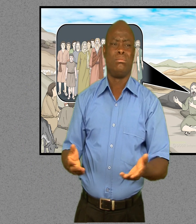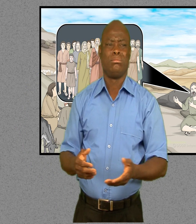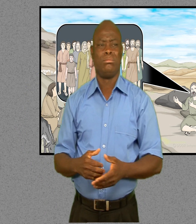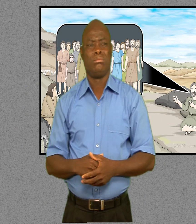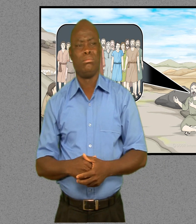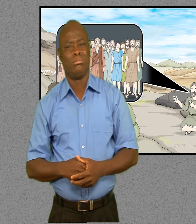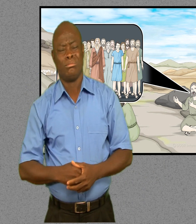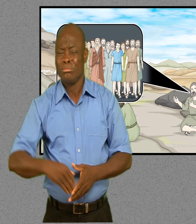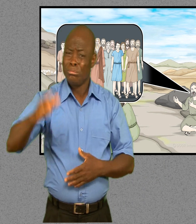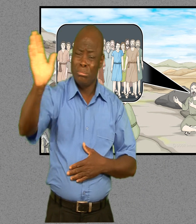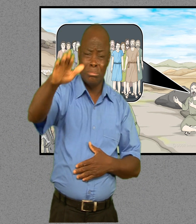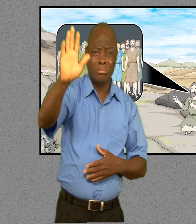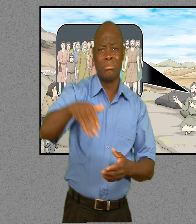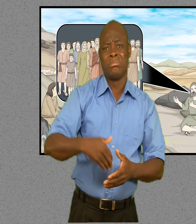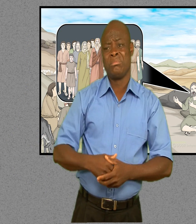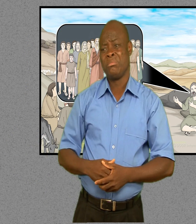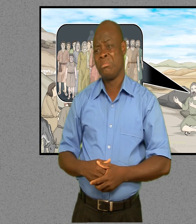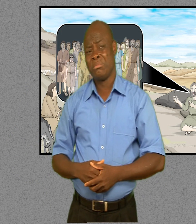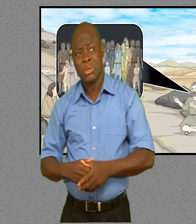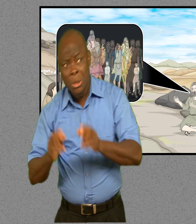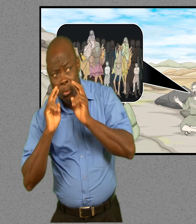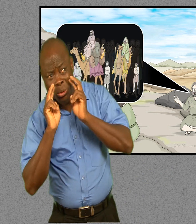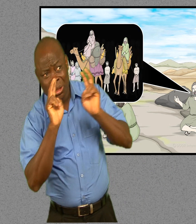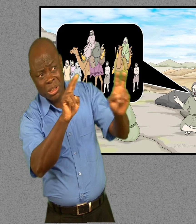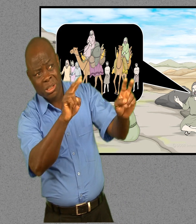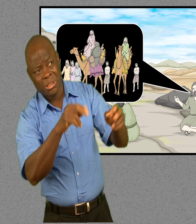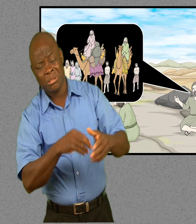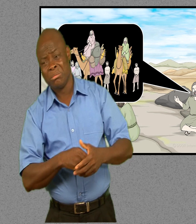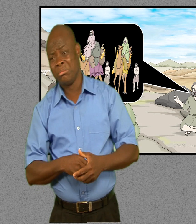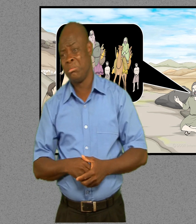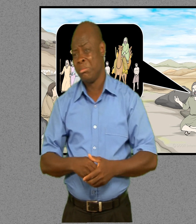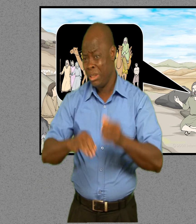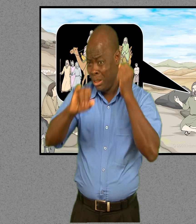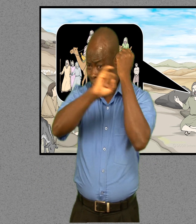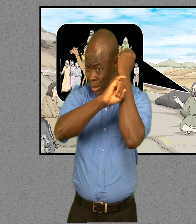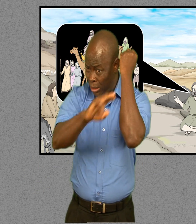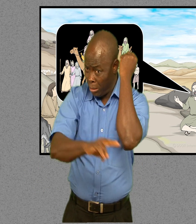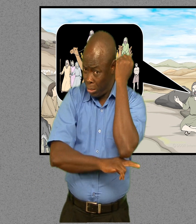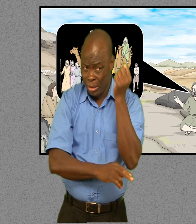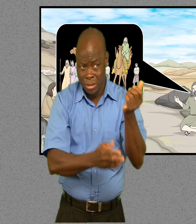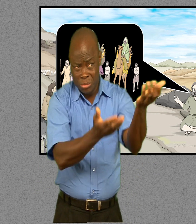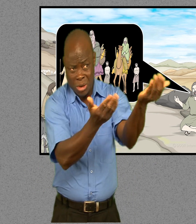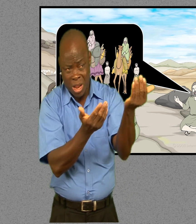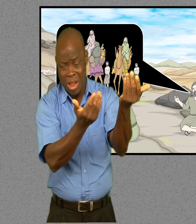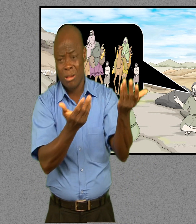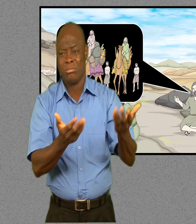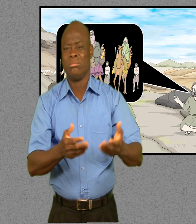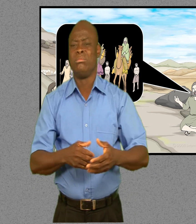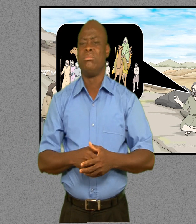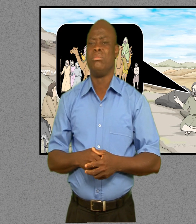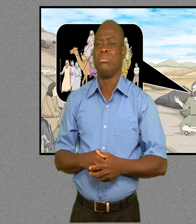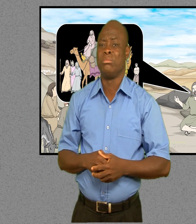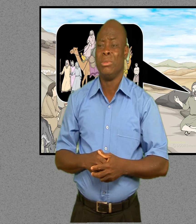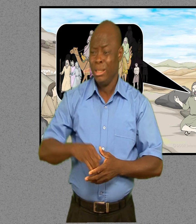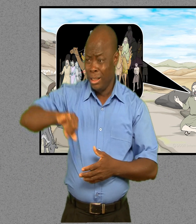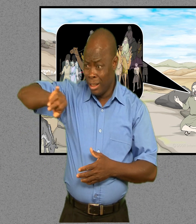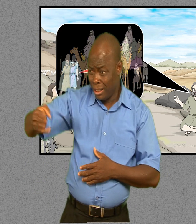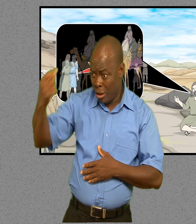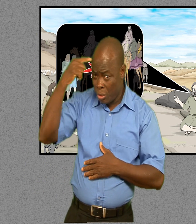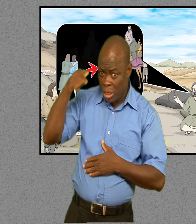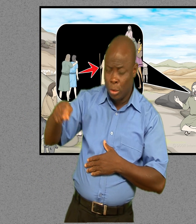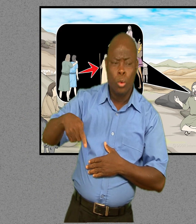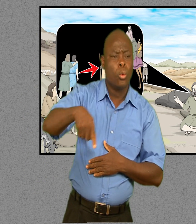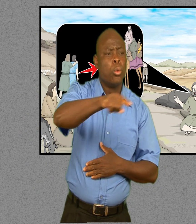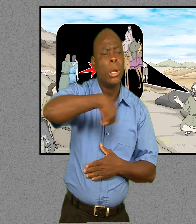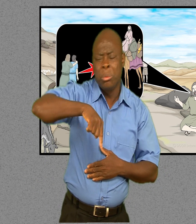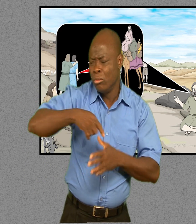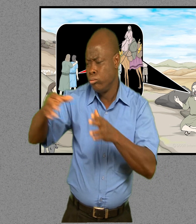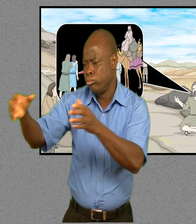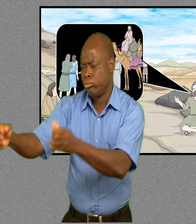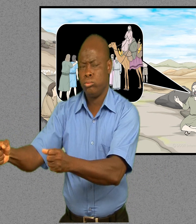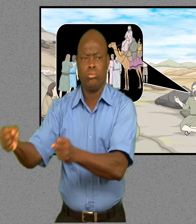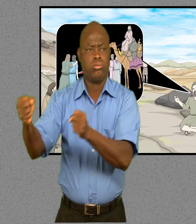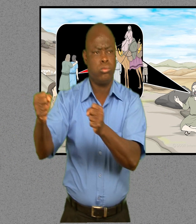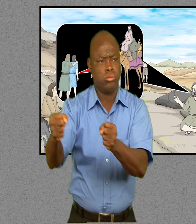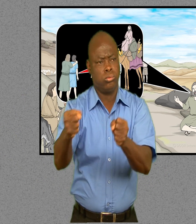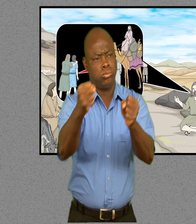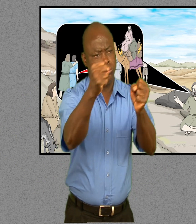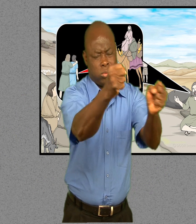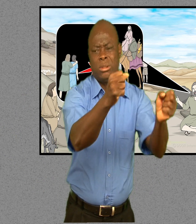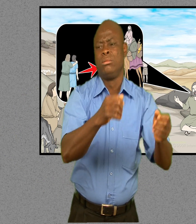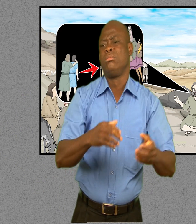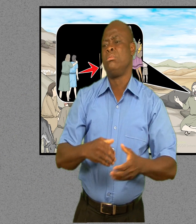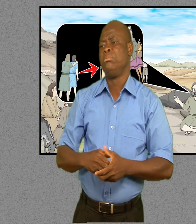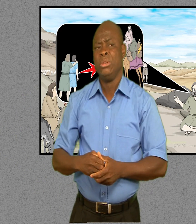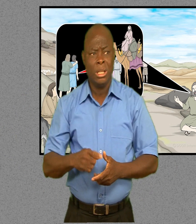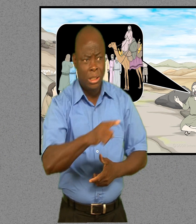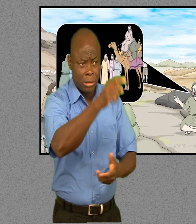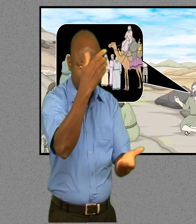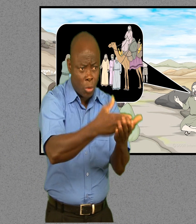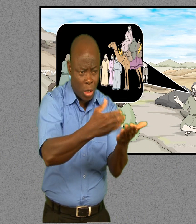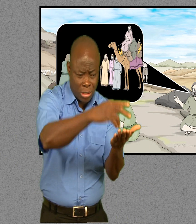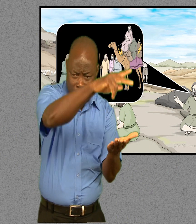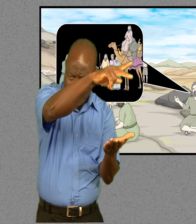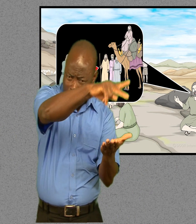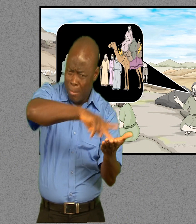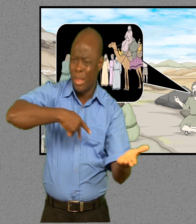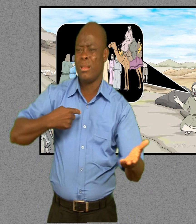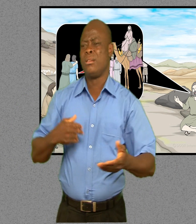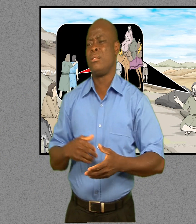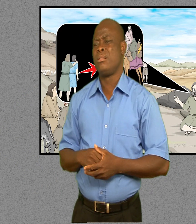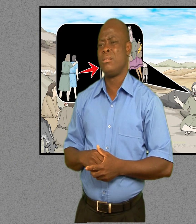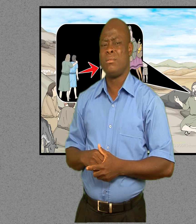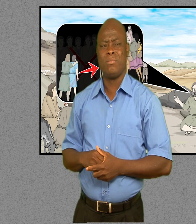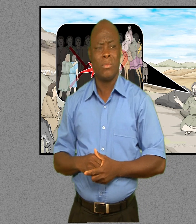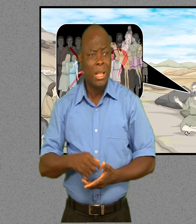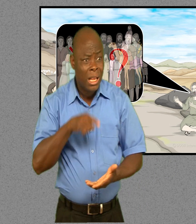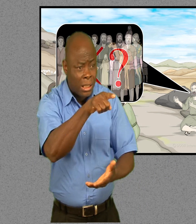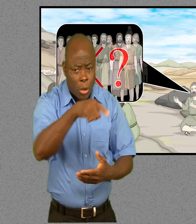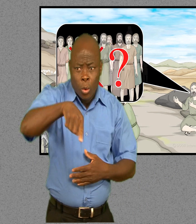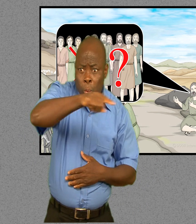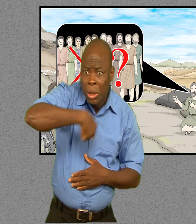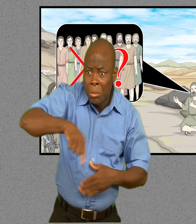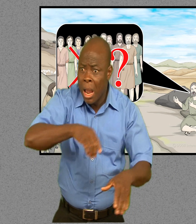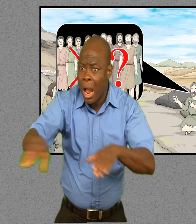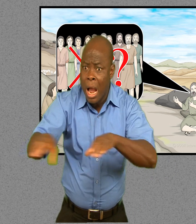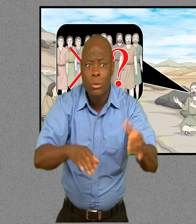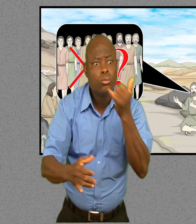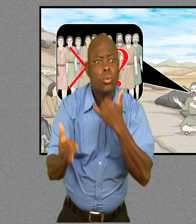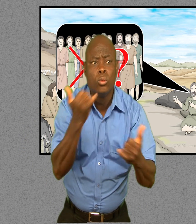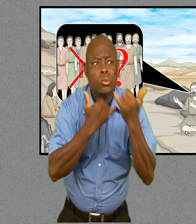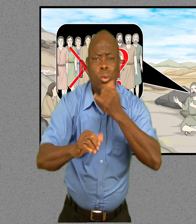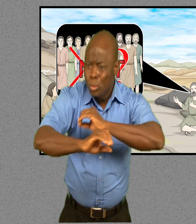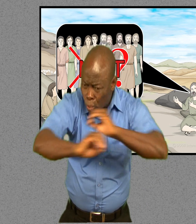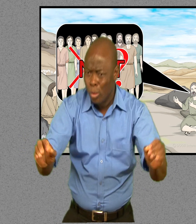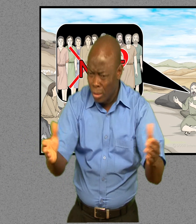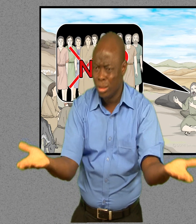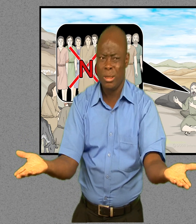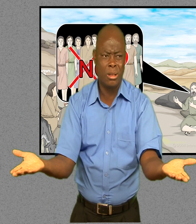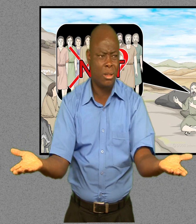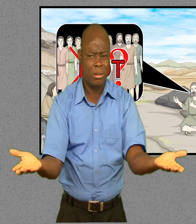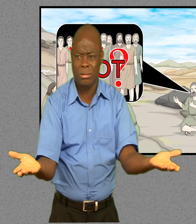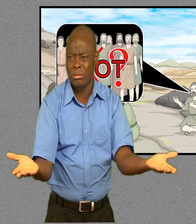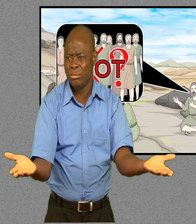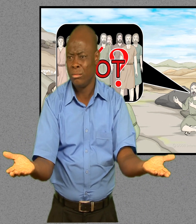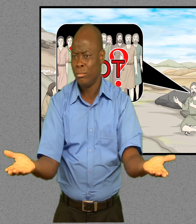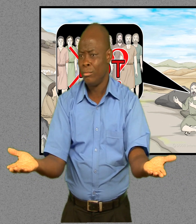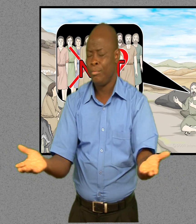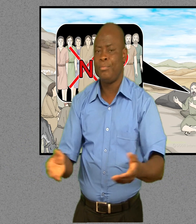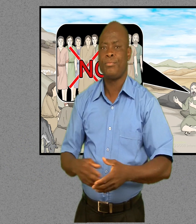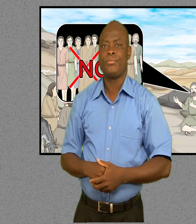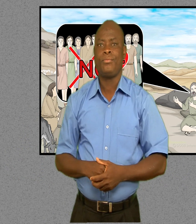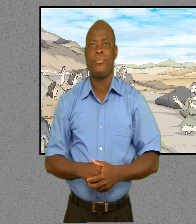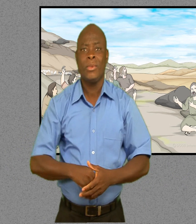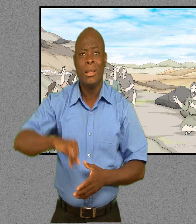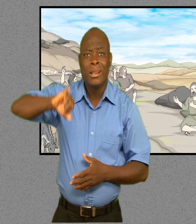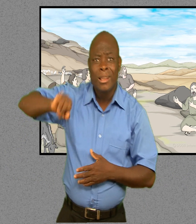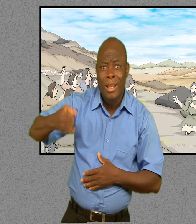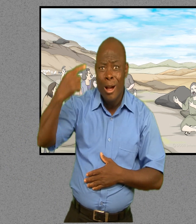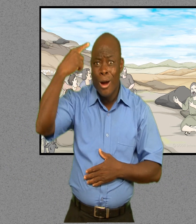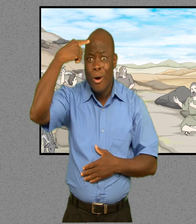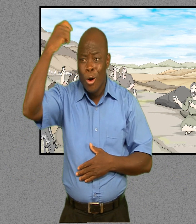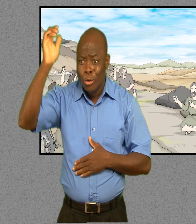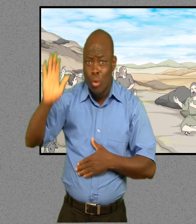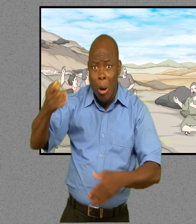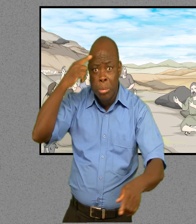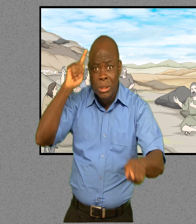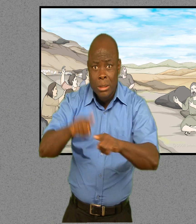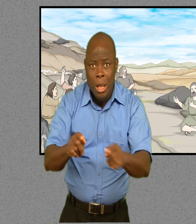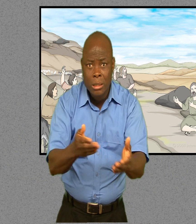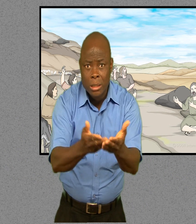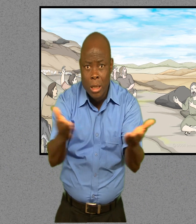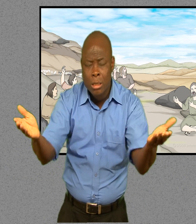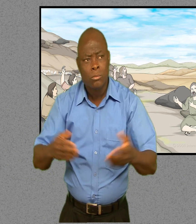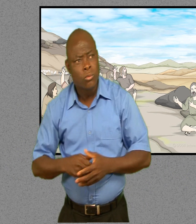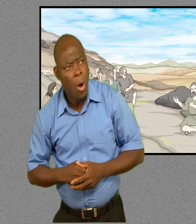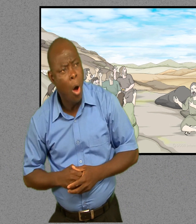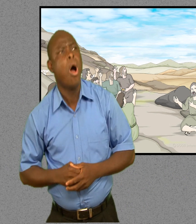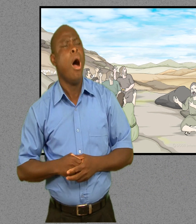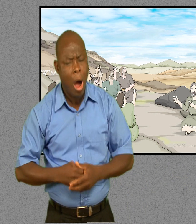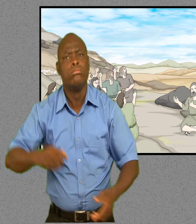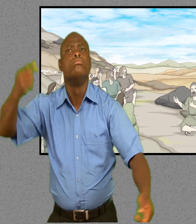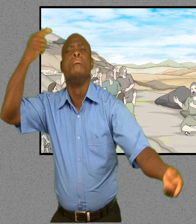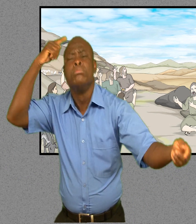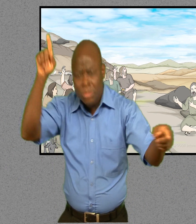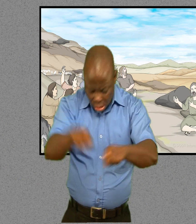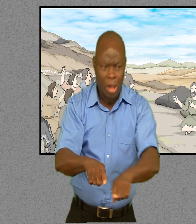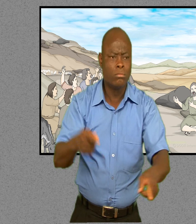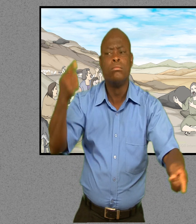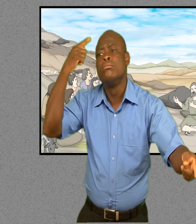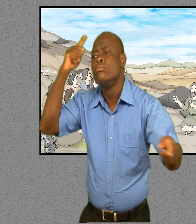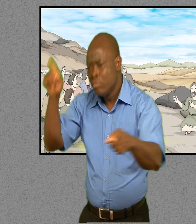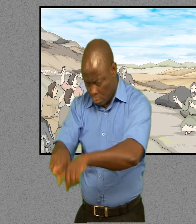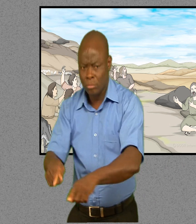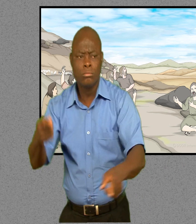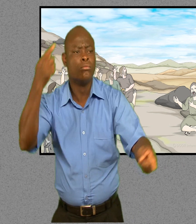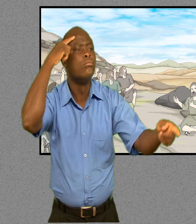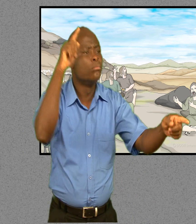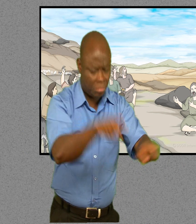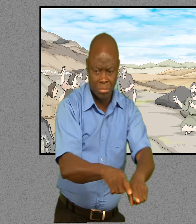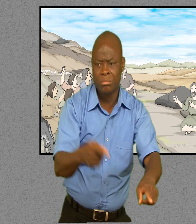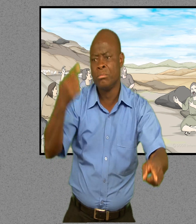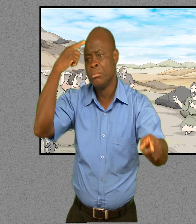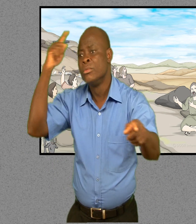Come, let us sell him to the Ishmaelites and not lay a hand on him; for he is our brother, our own flesh.”